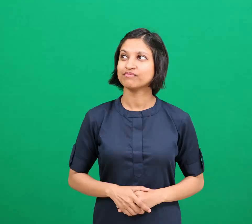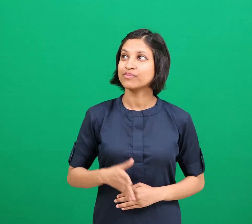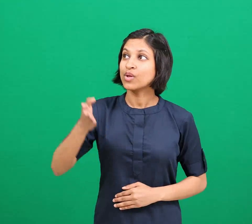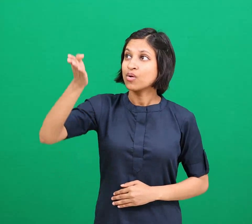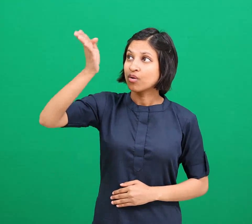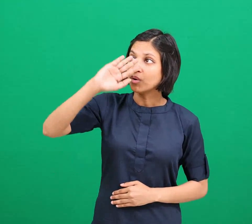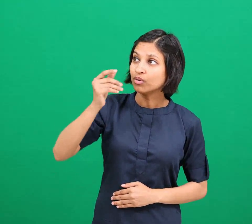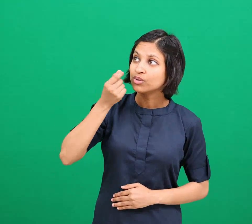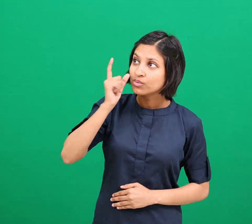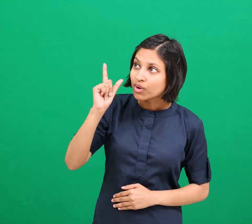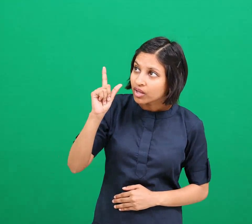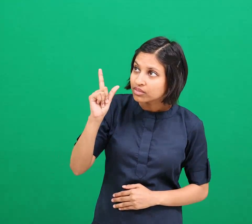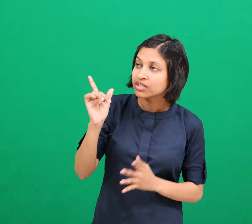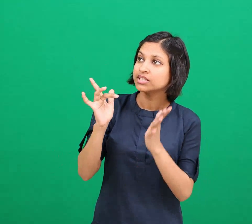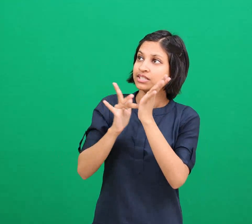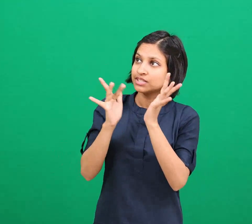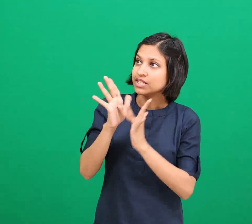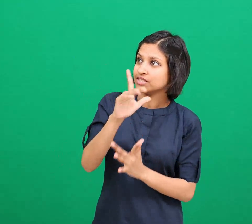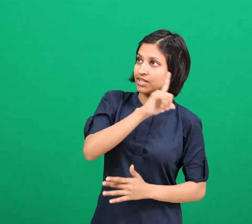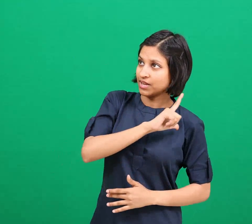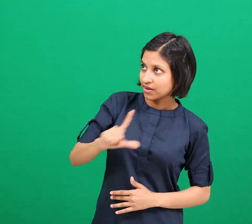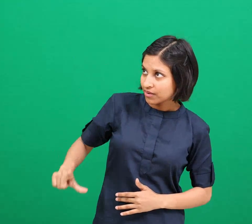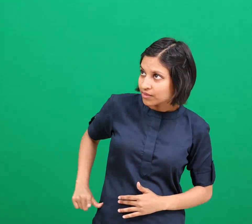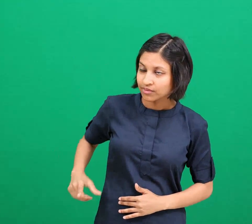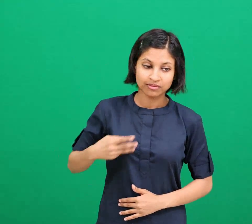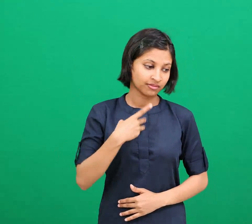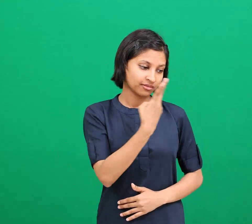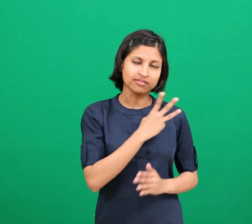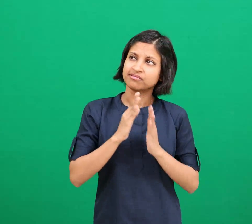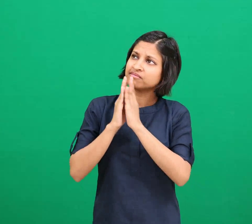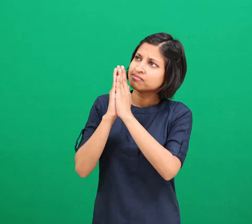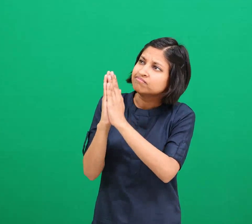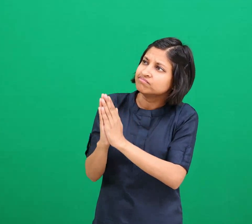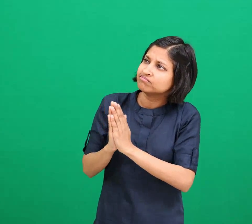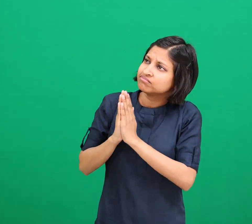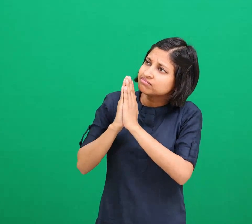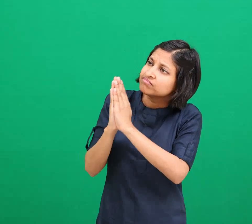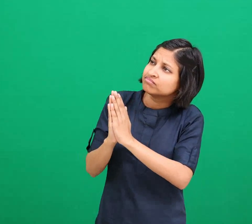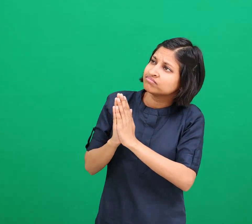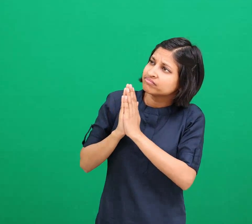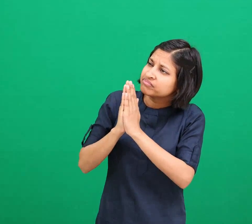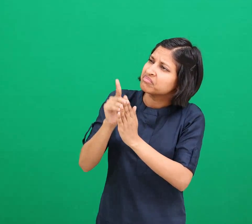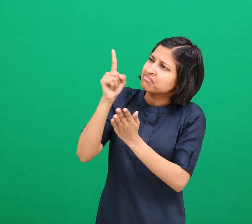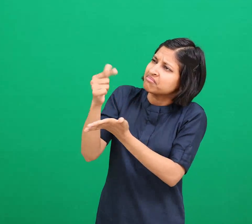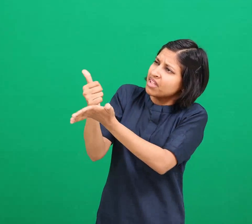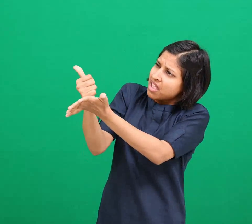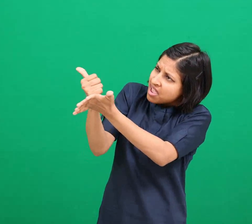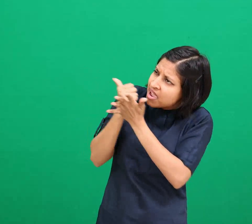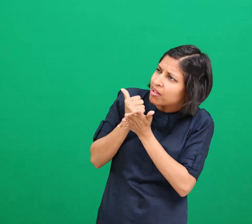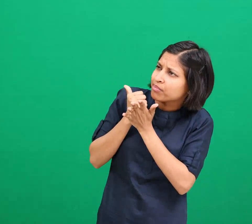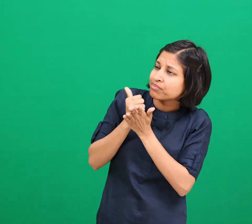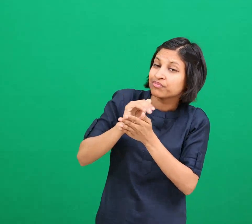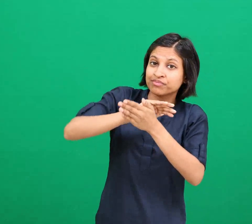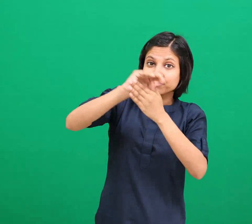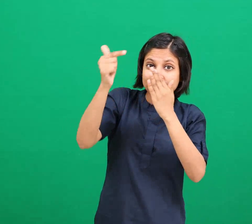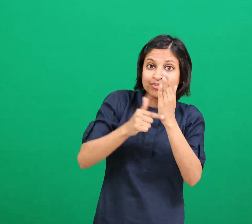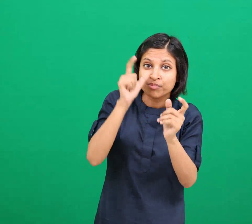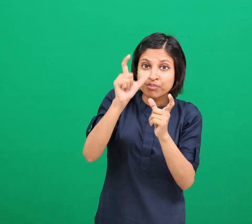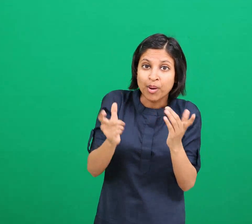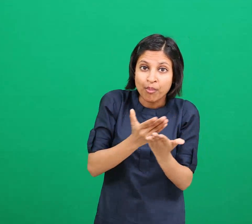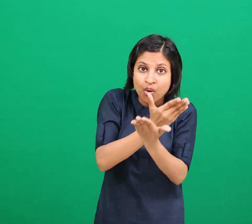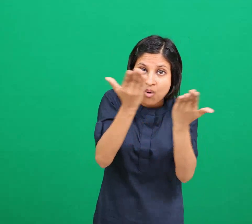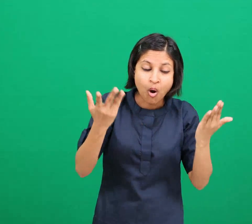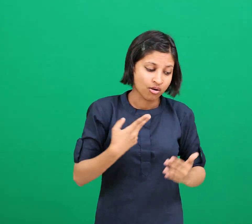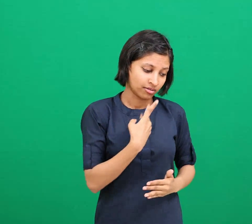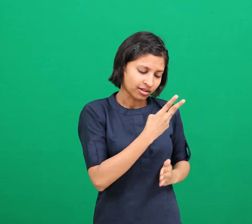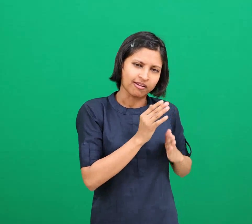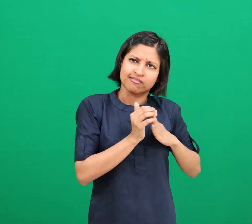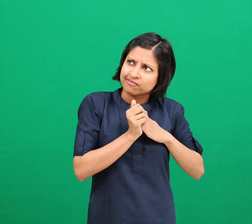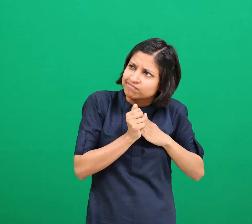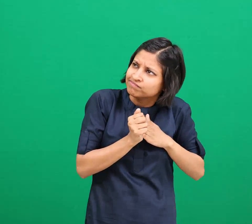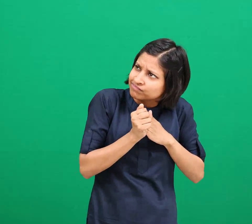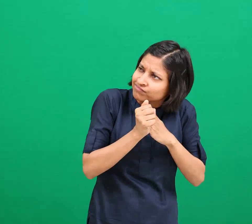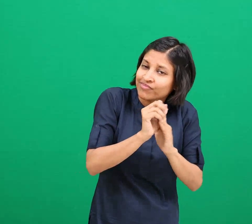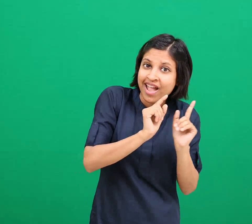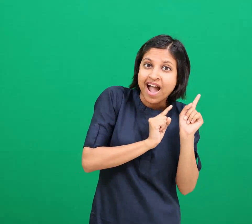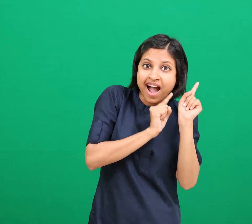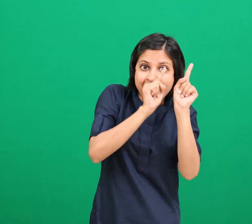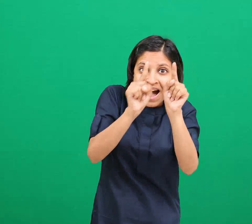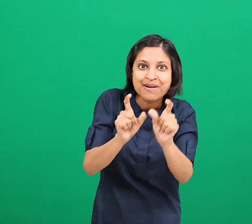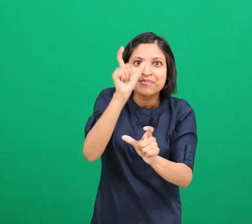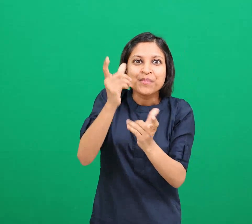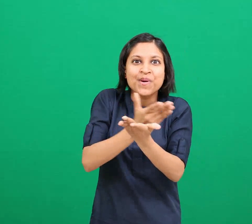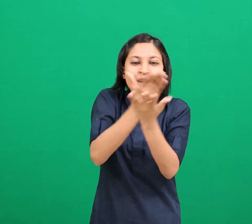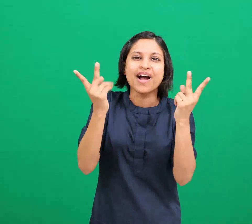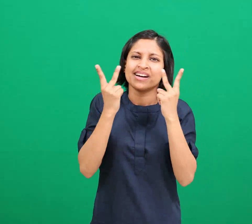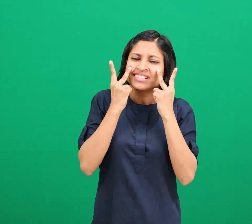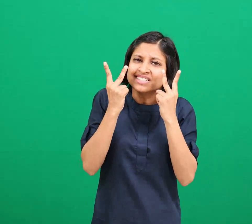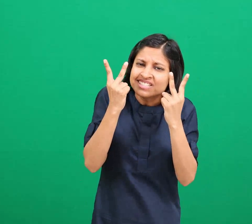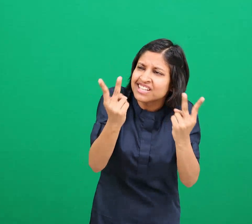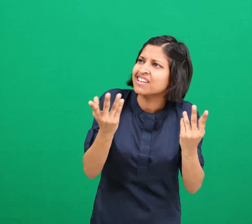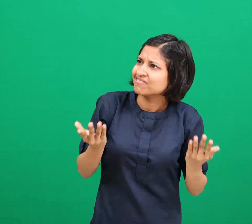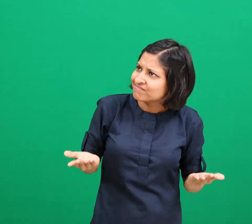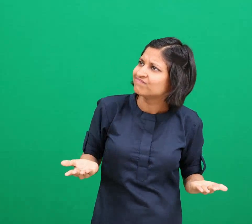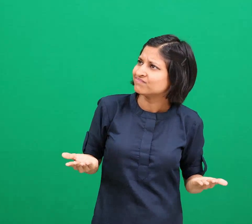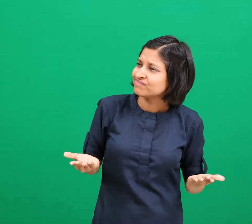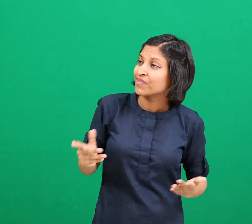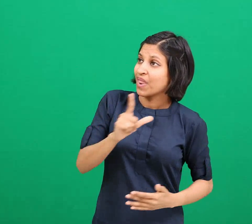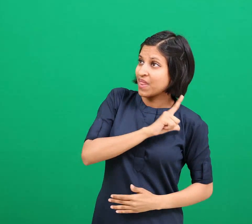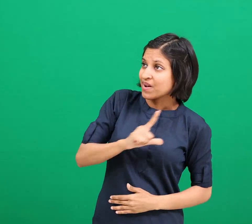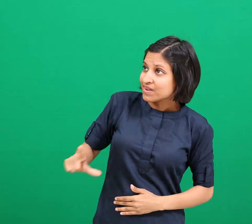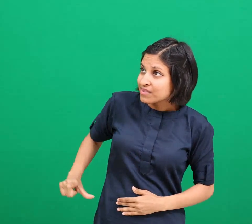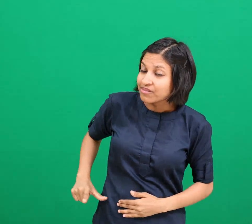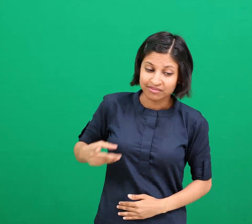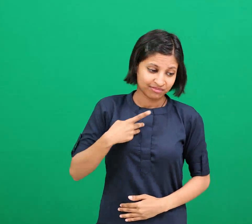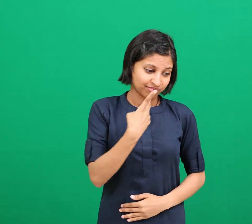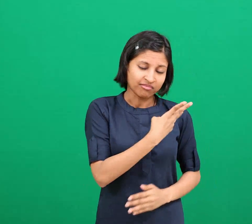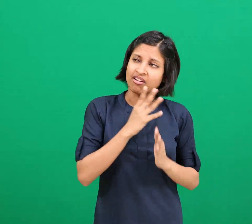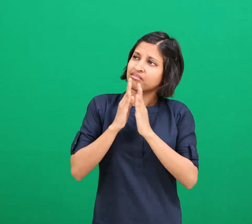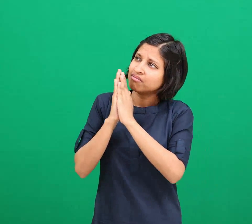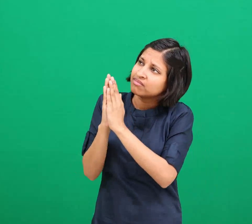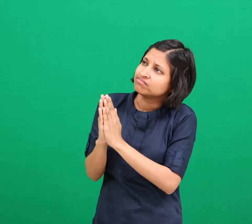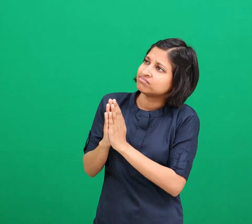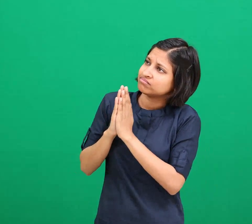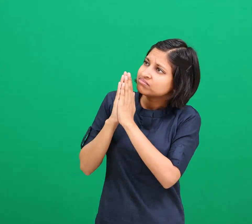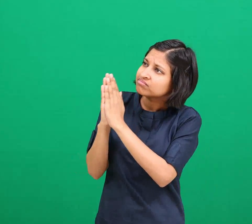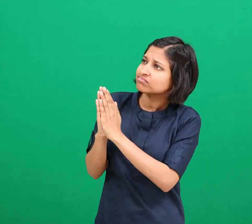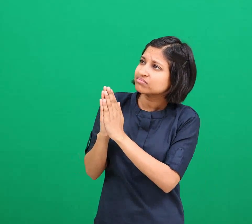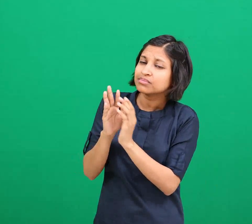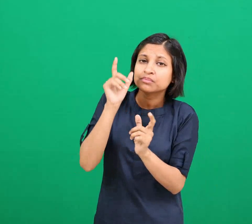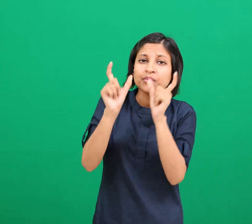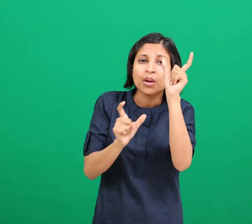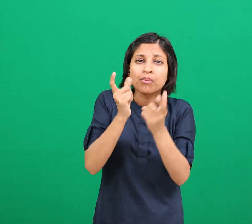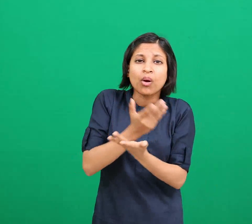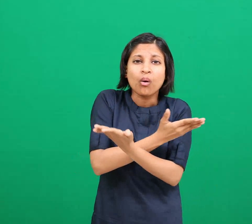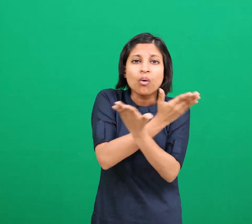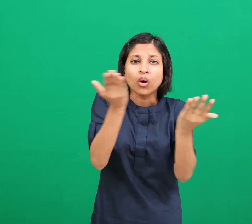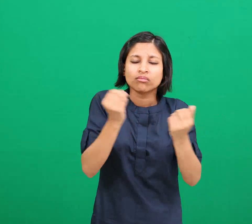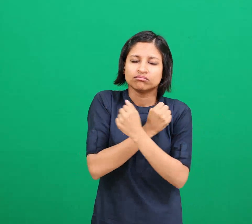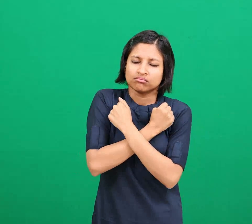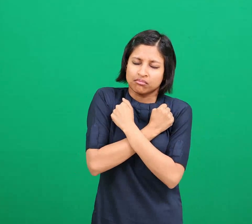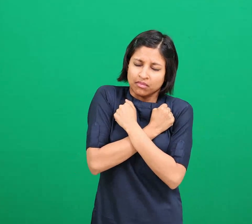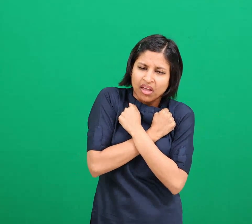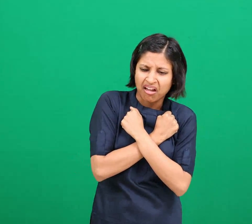Now may our God and Father Himself, and our Lord Jesus, direct our way to you.